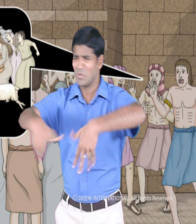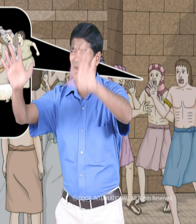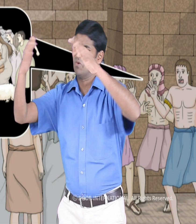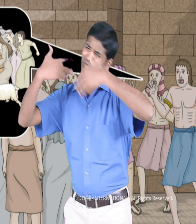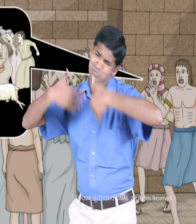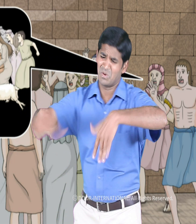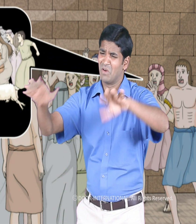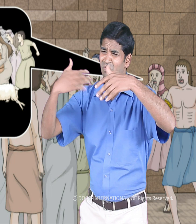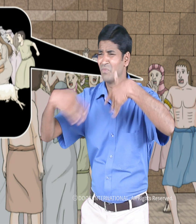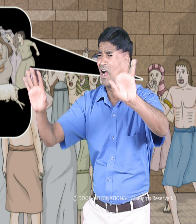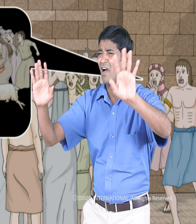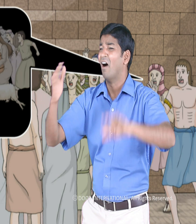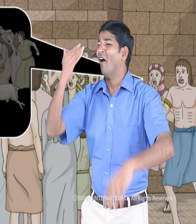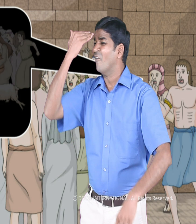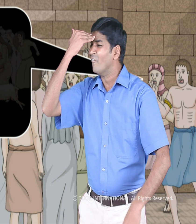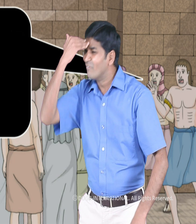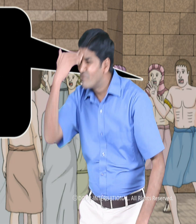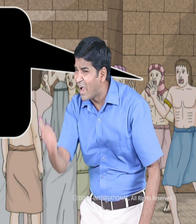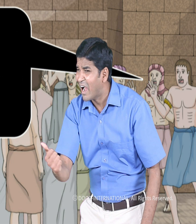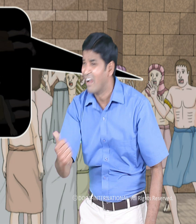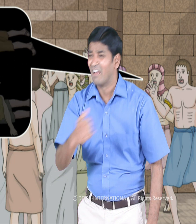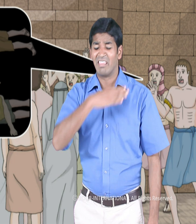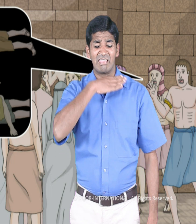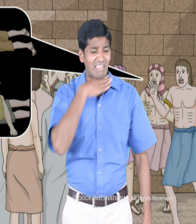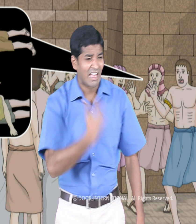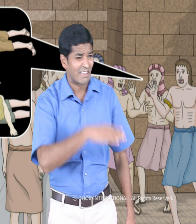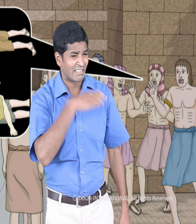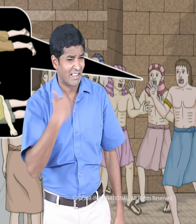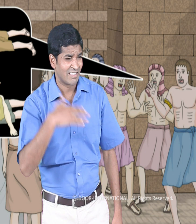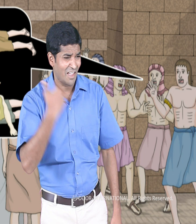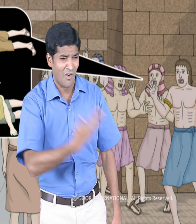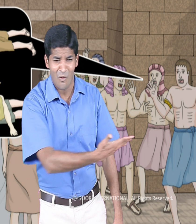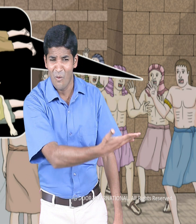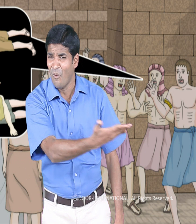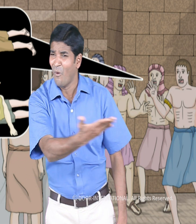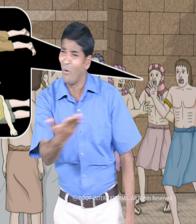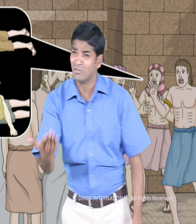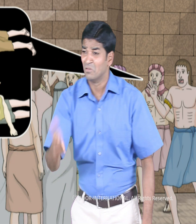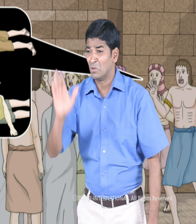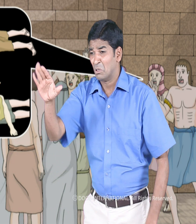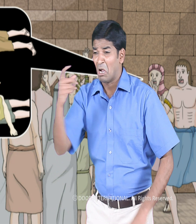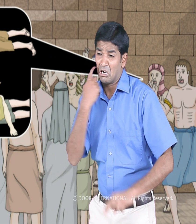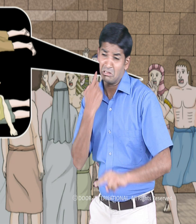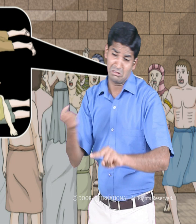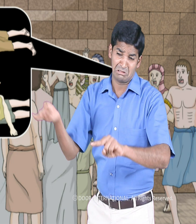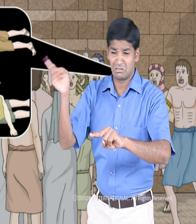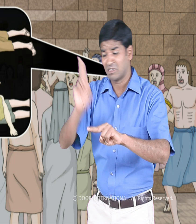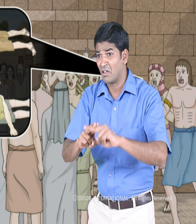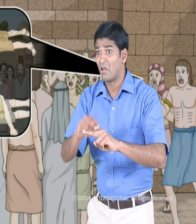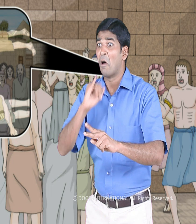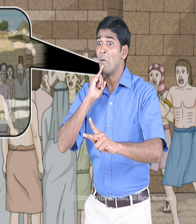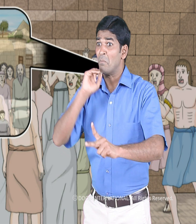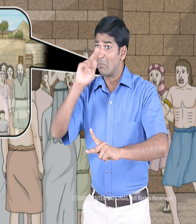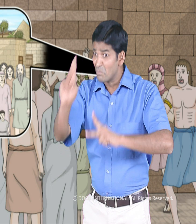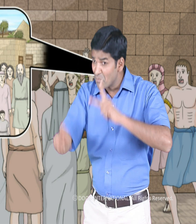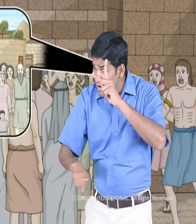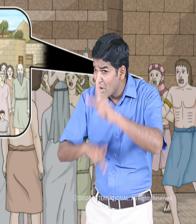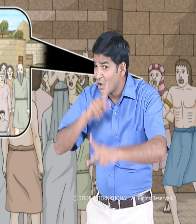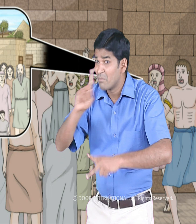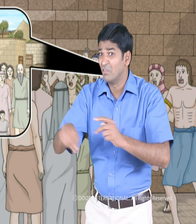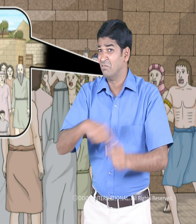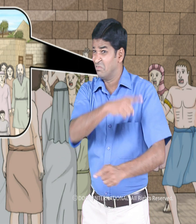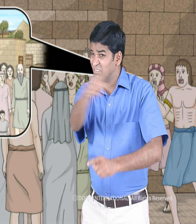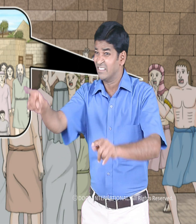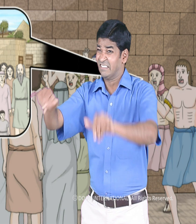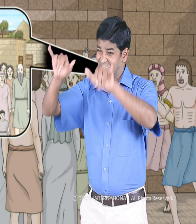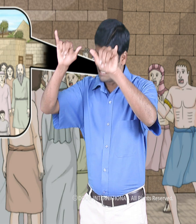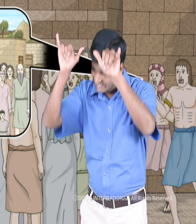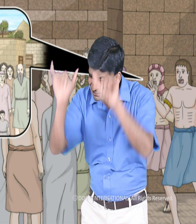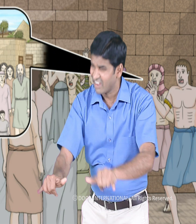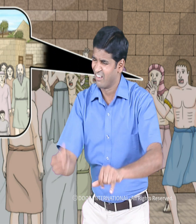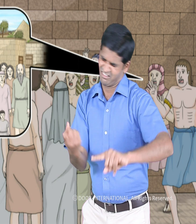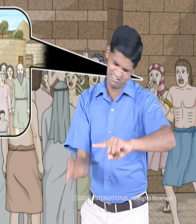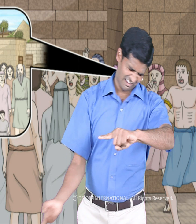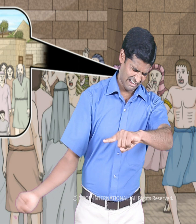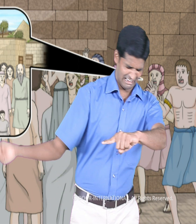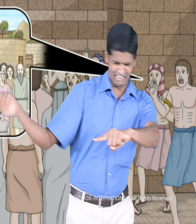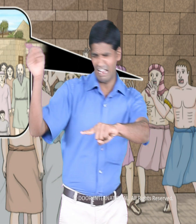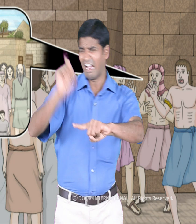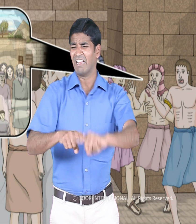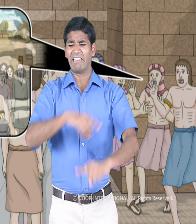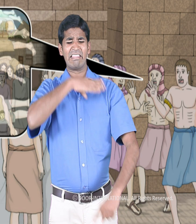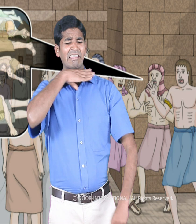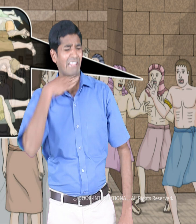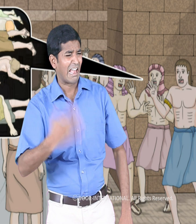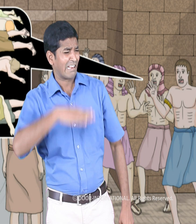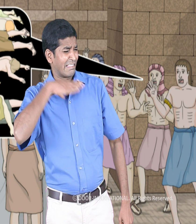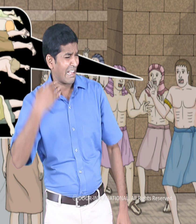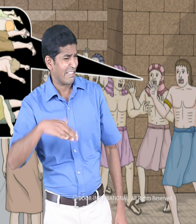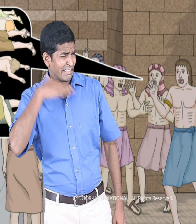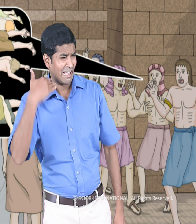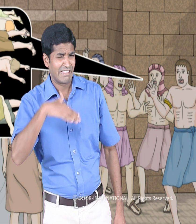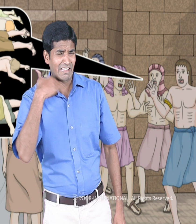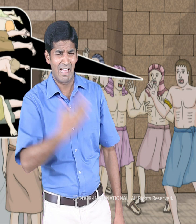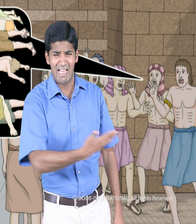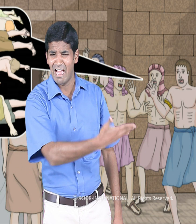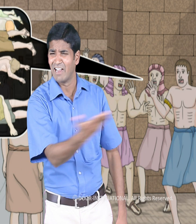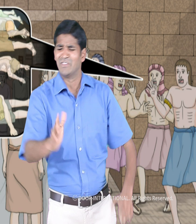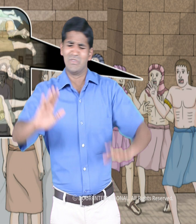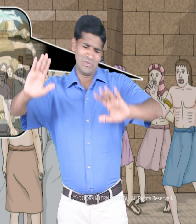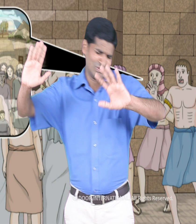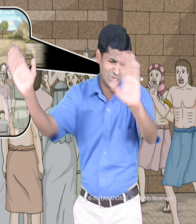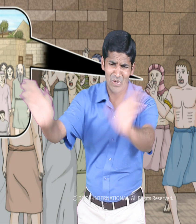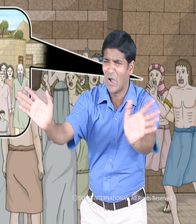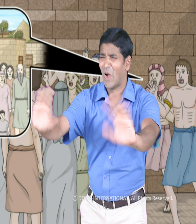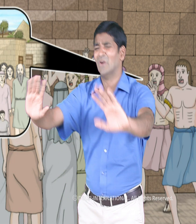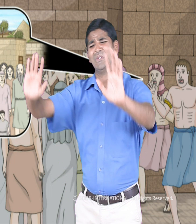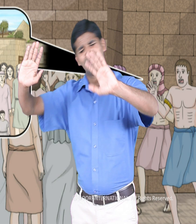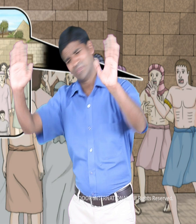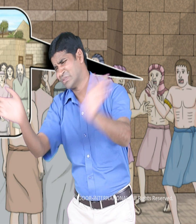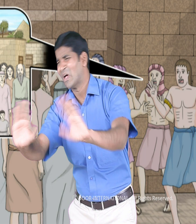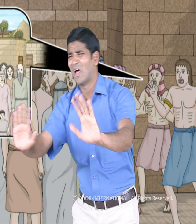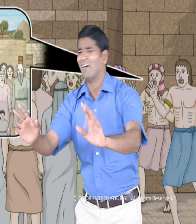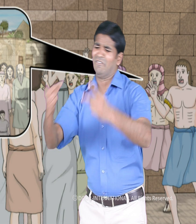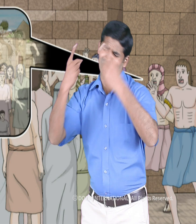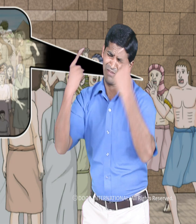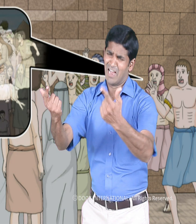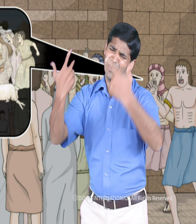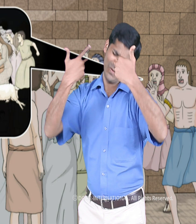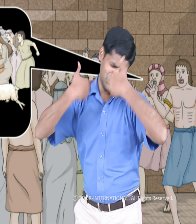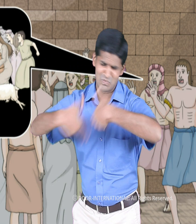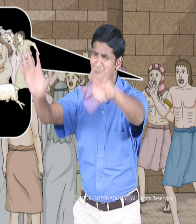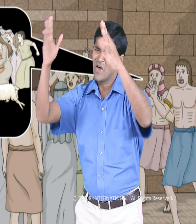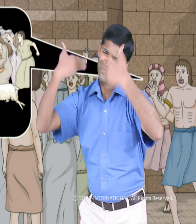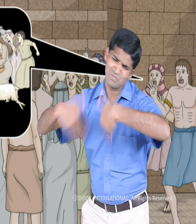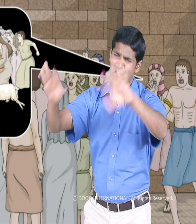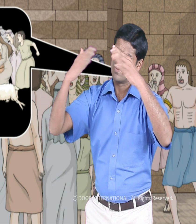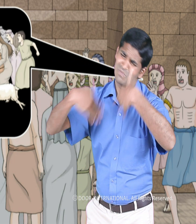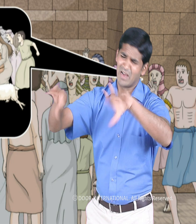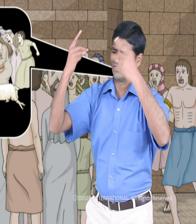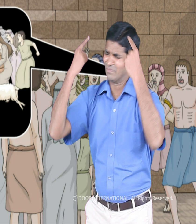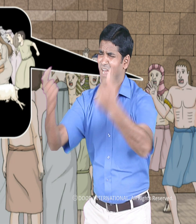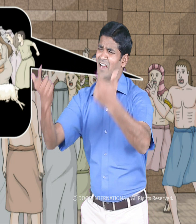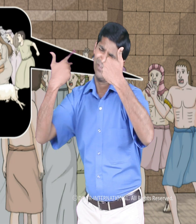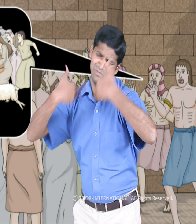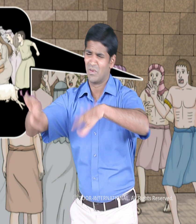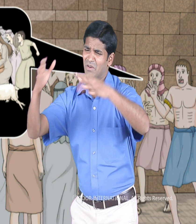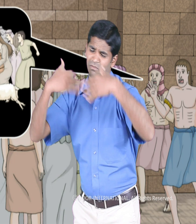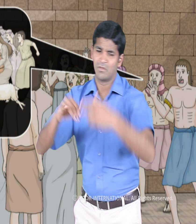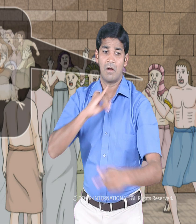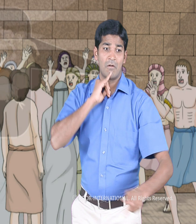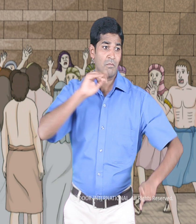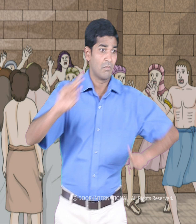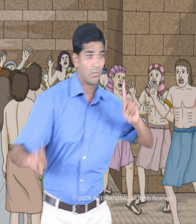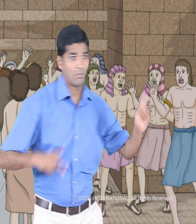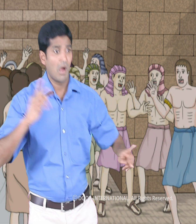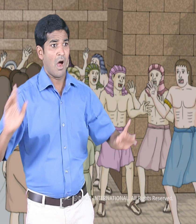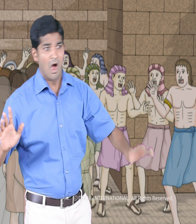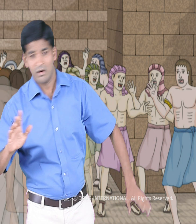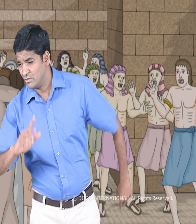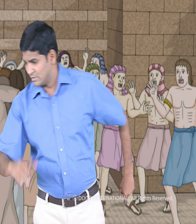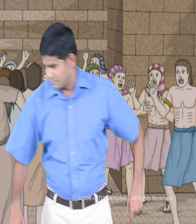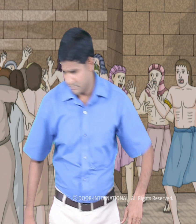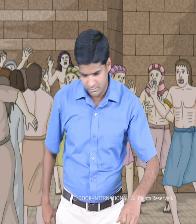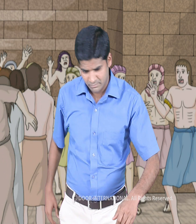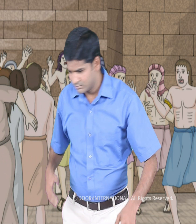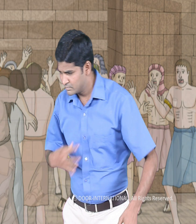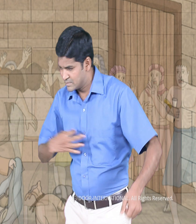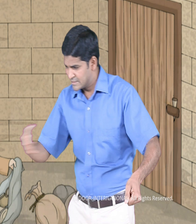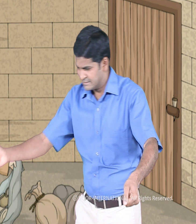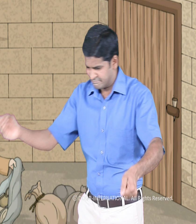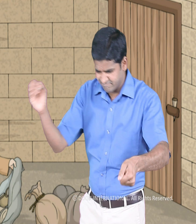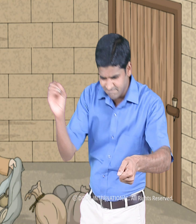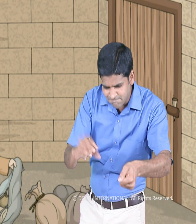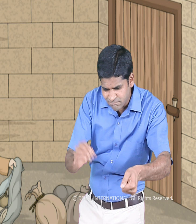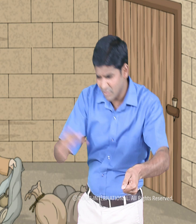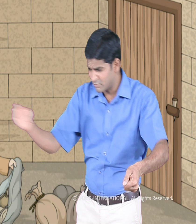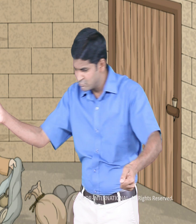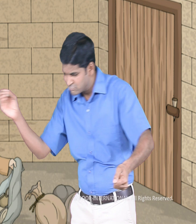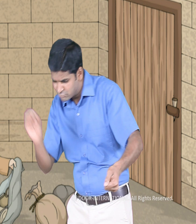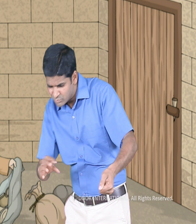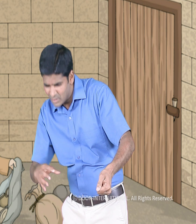“For otherwise,” they said, “we are all going to die!”